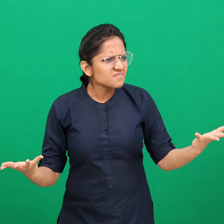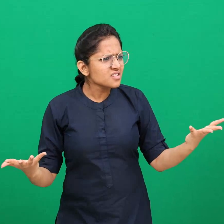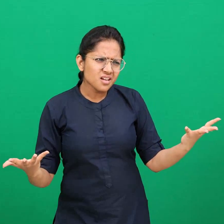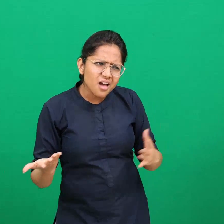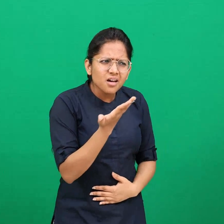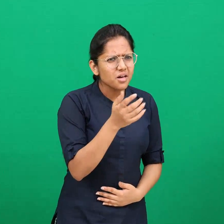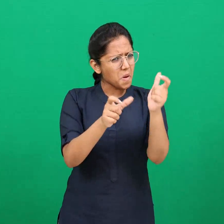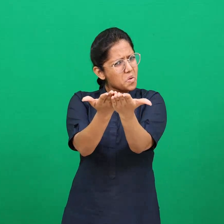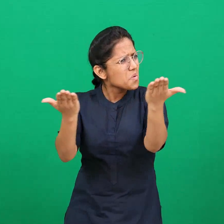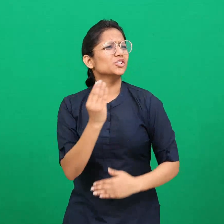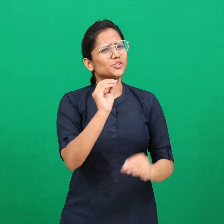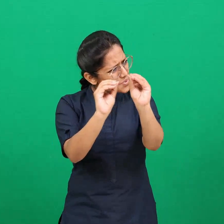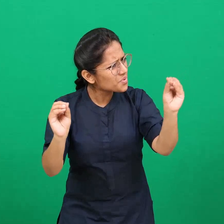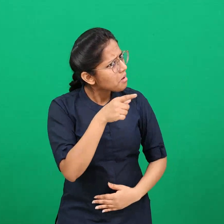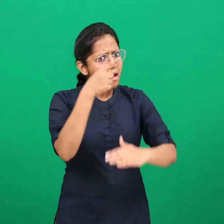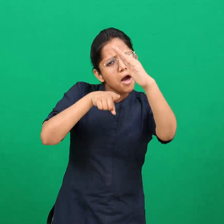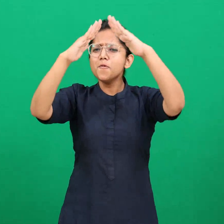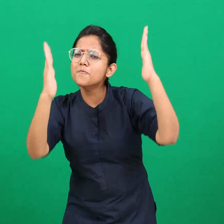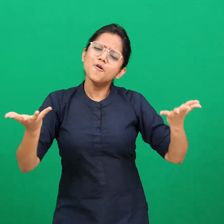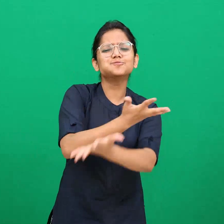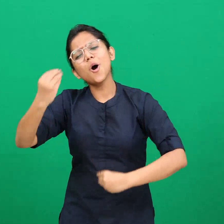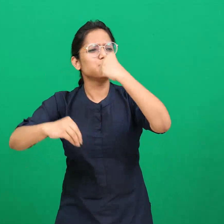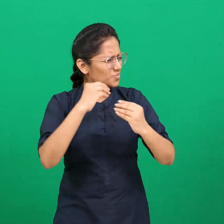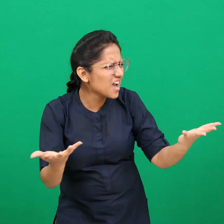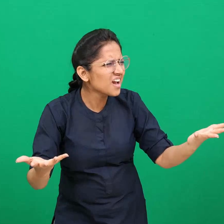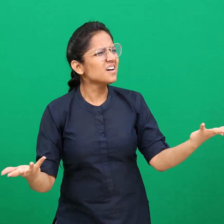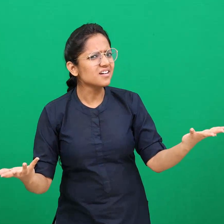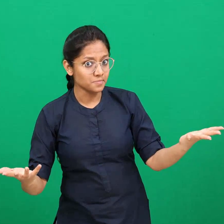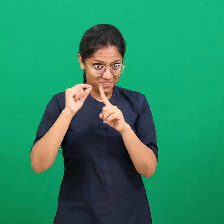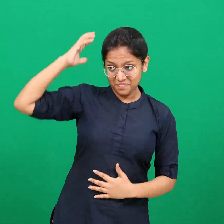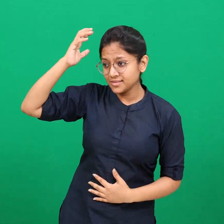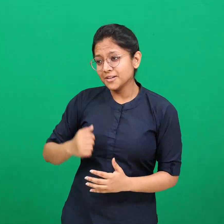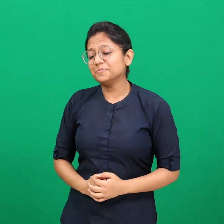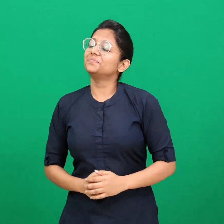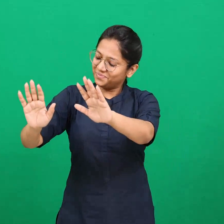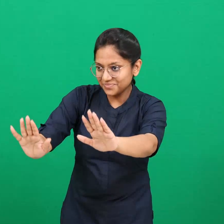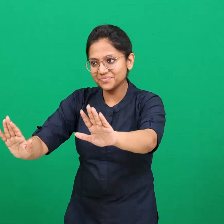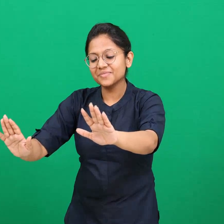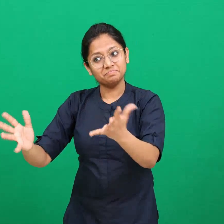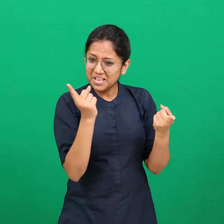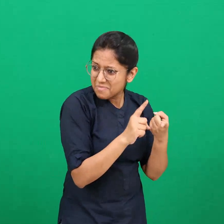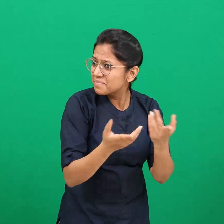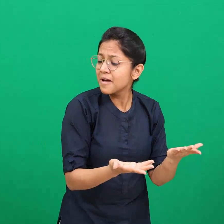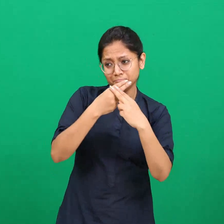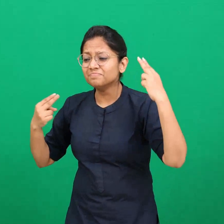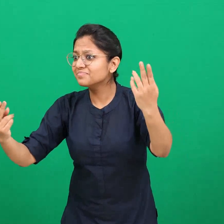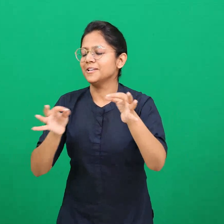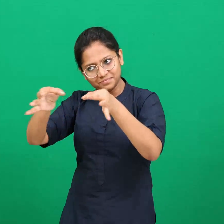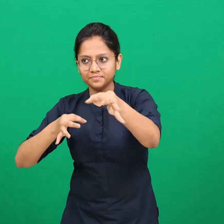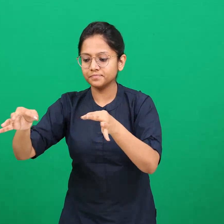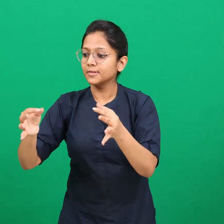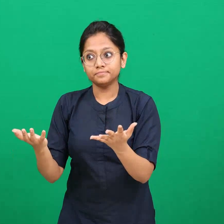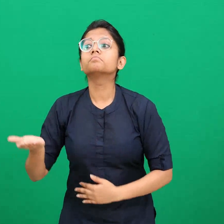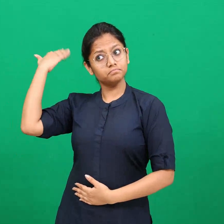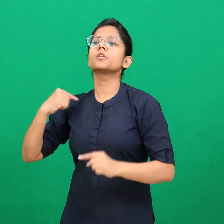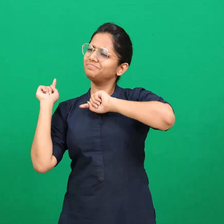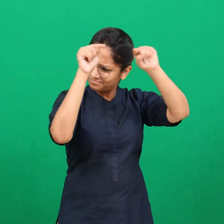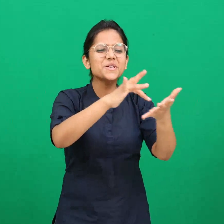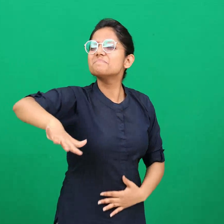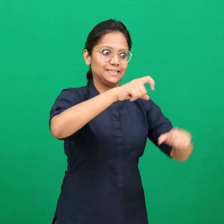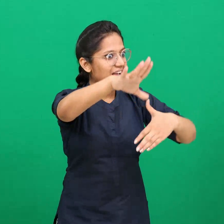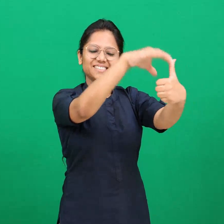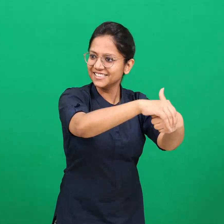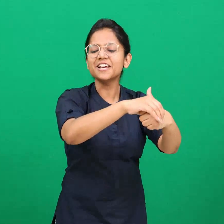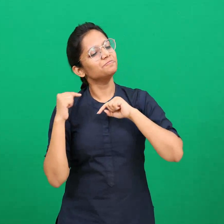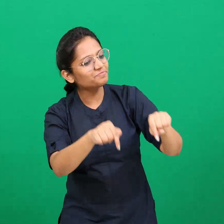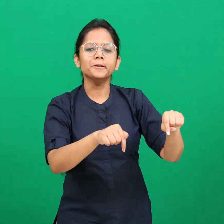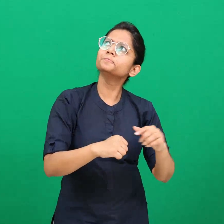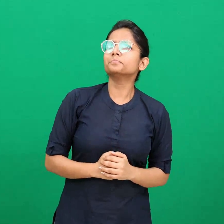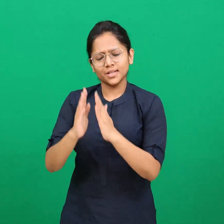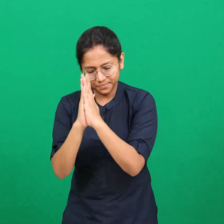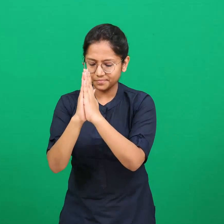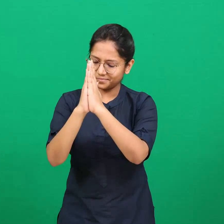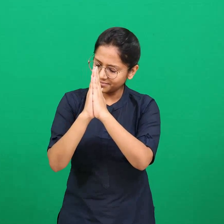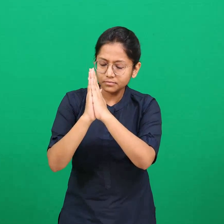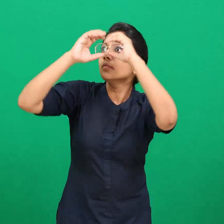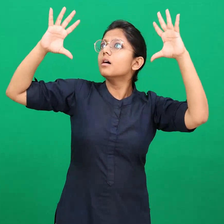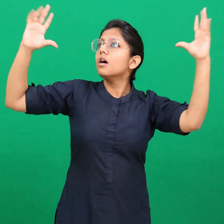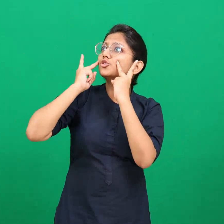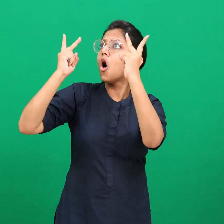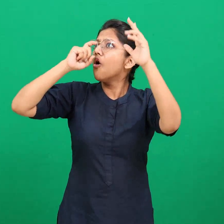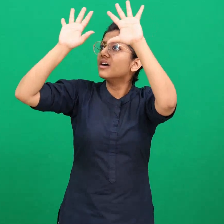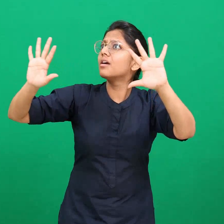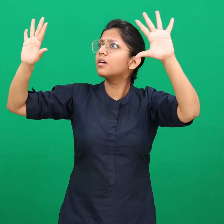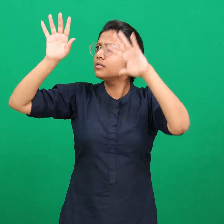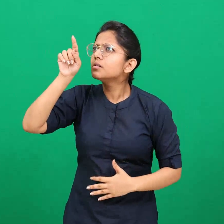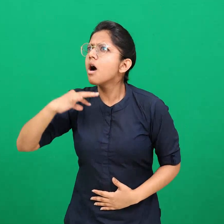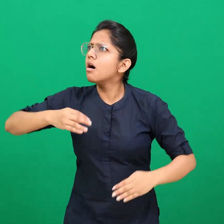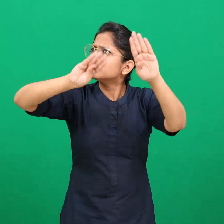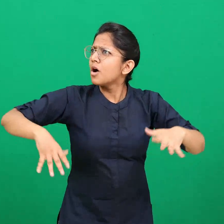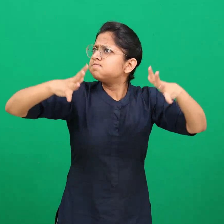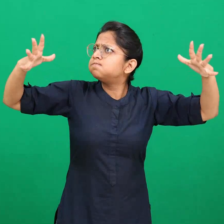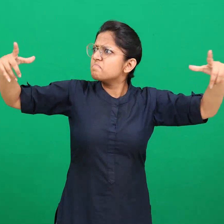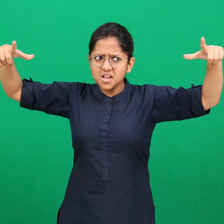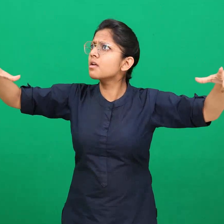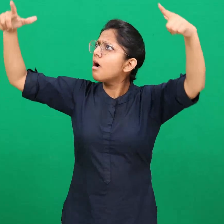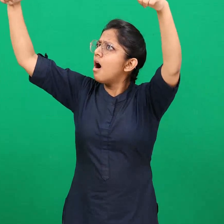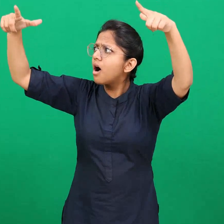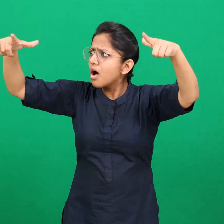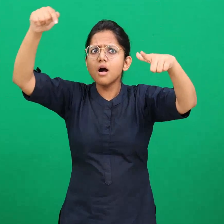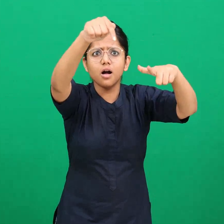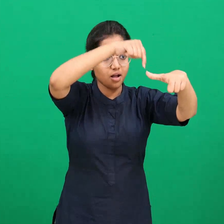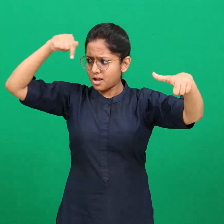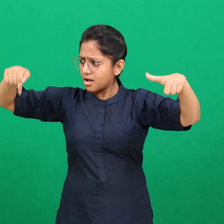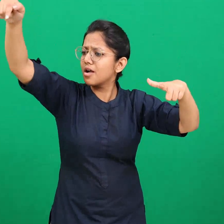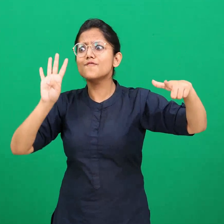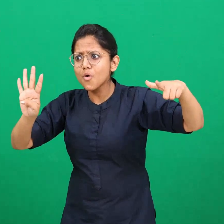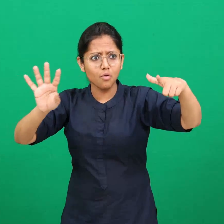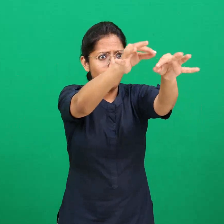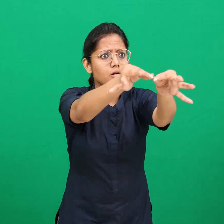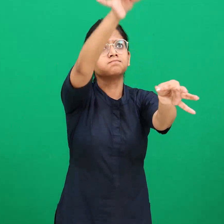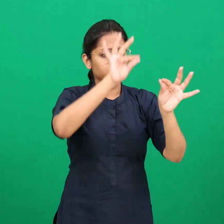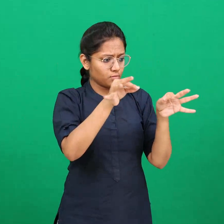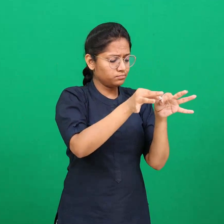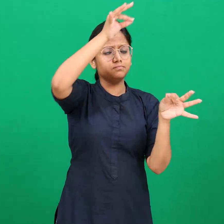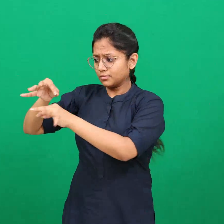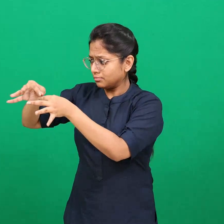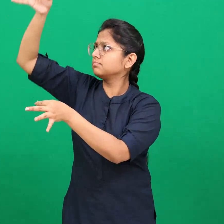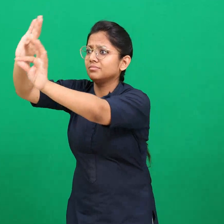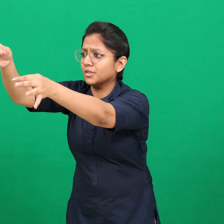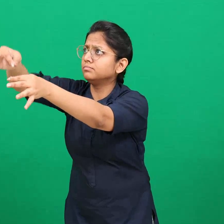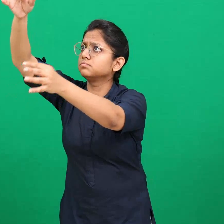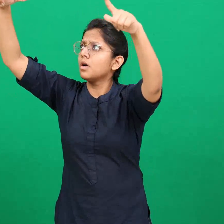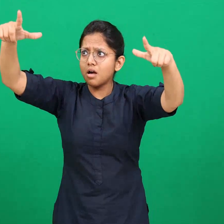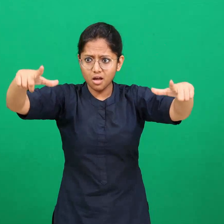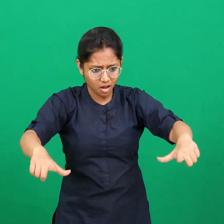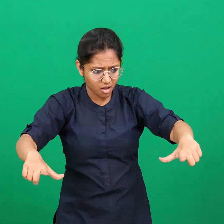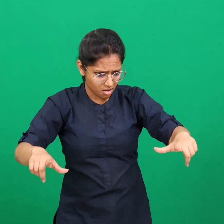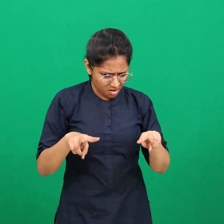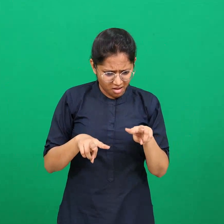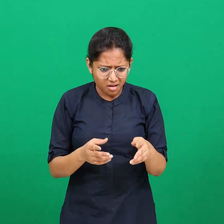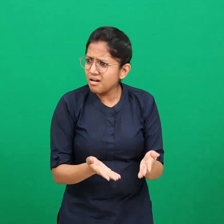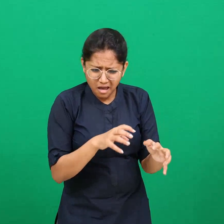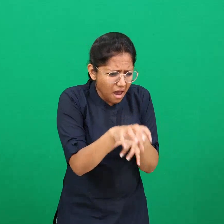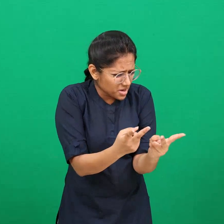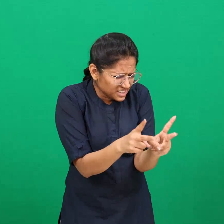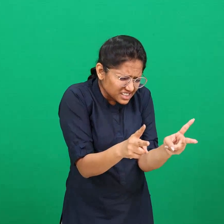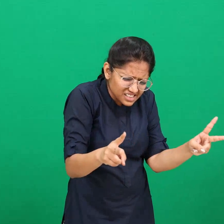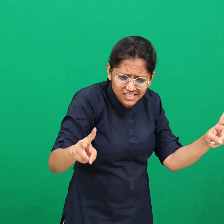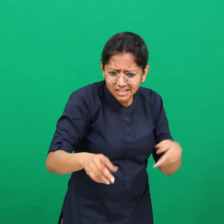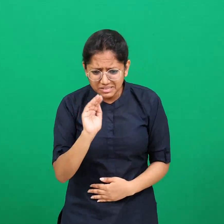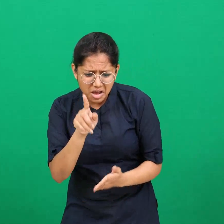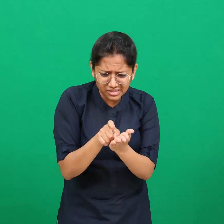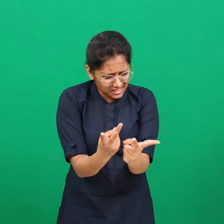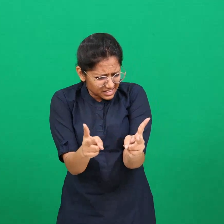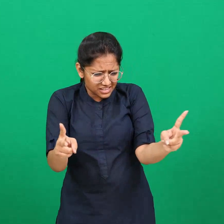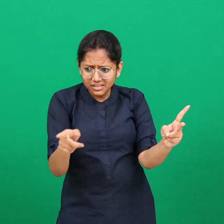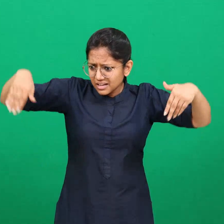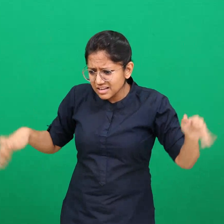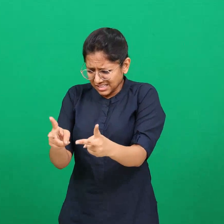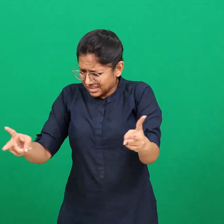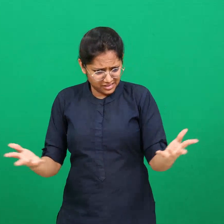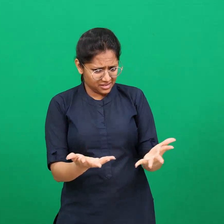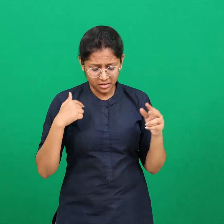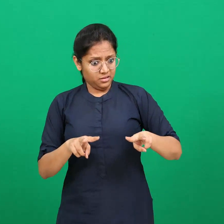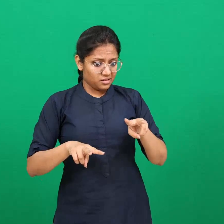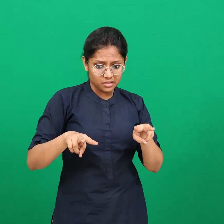But Peter began and explained to them the whole sequence of events: "I was in the city of Joppa praying, and in a trance I saw a vision of something like a large sheet being let down from heaven by its four corners, and it came right down to me.